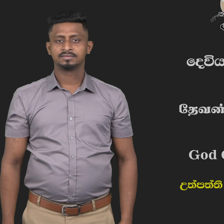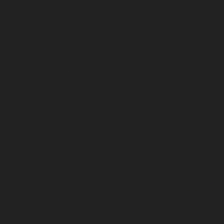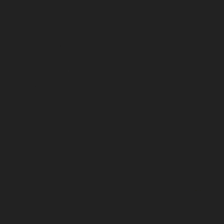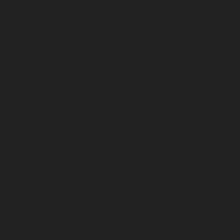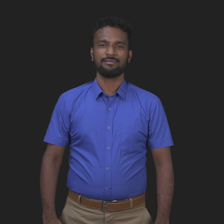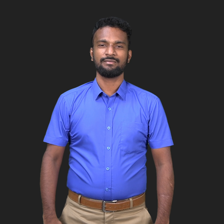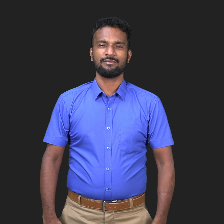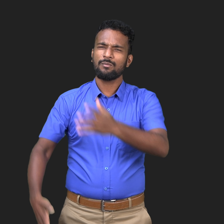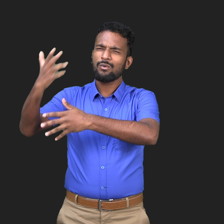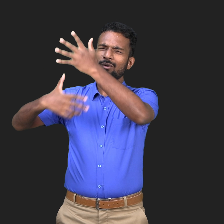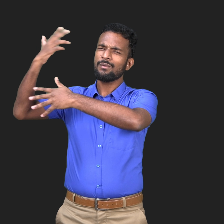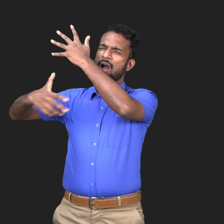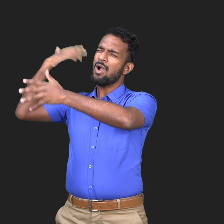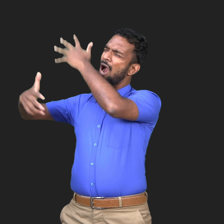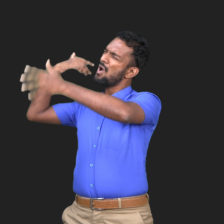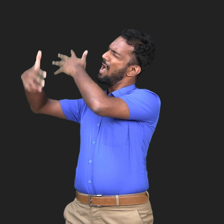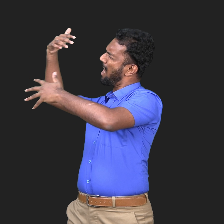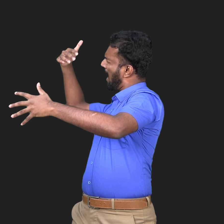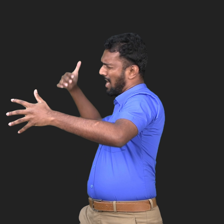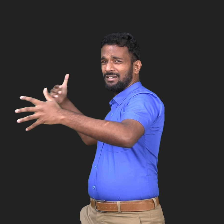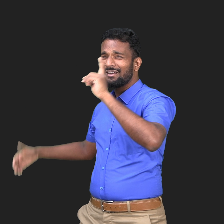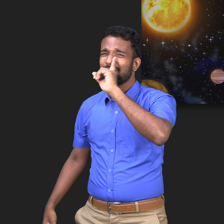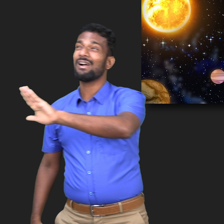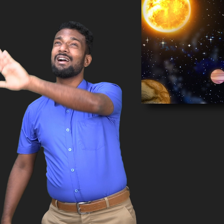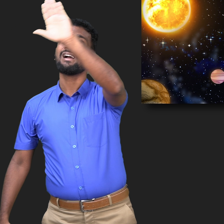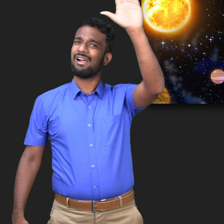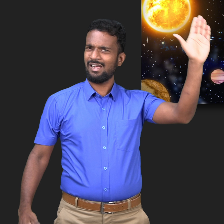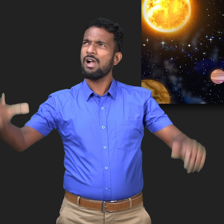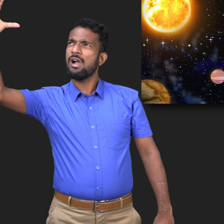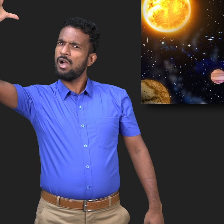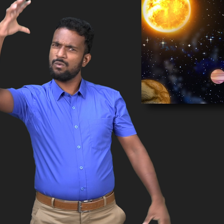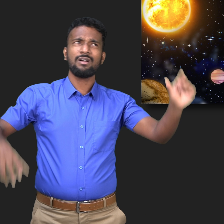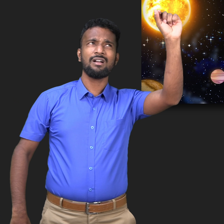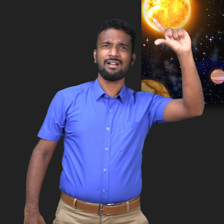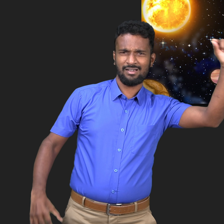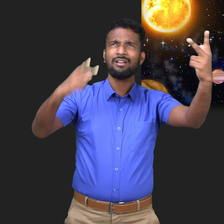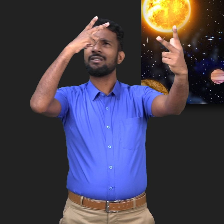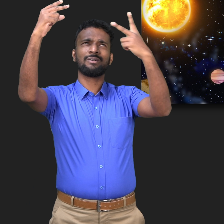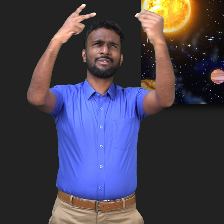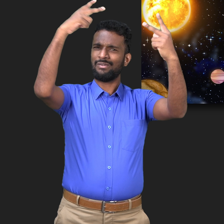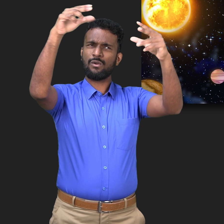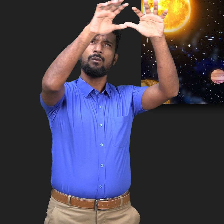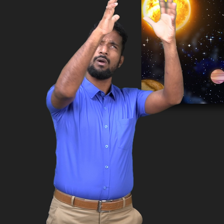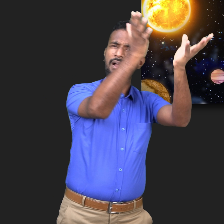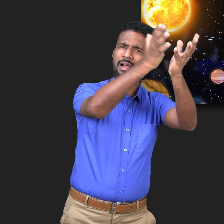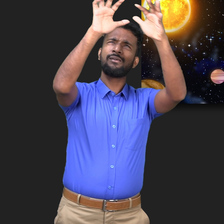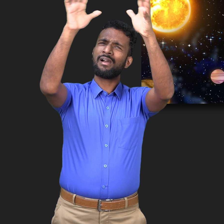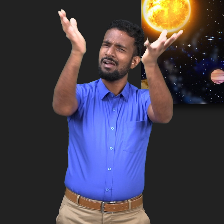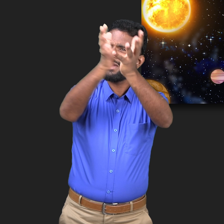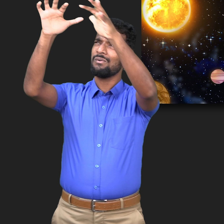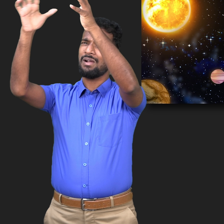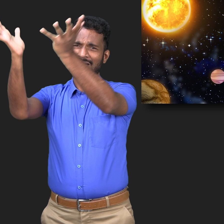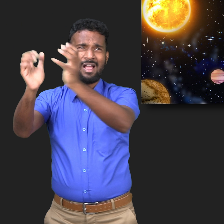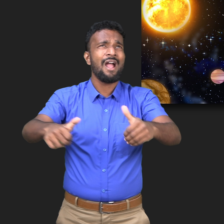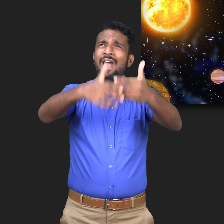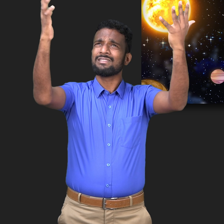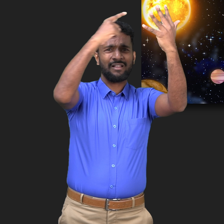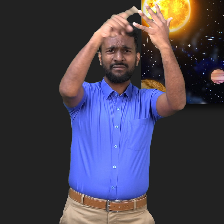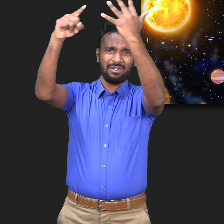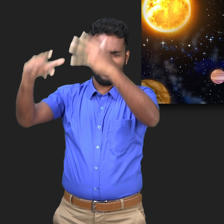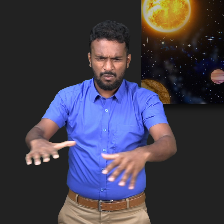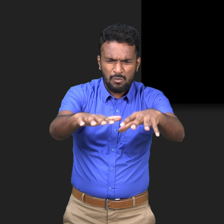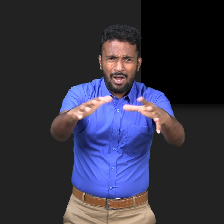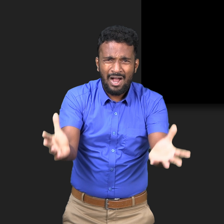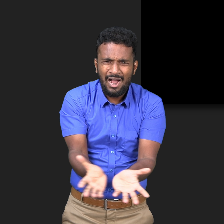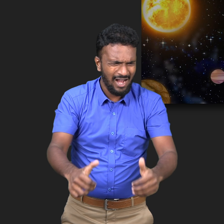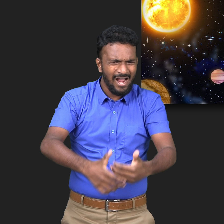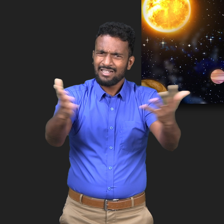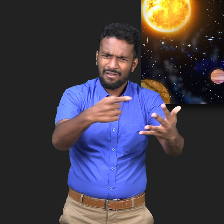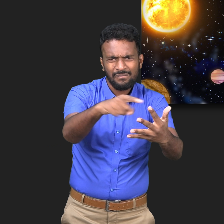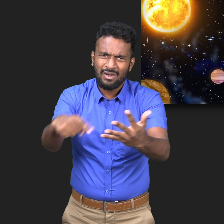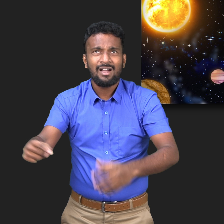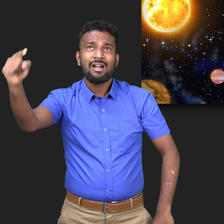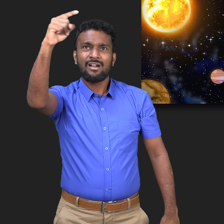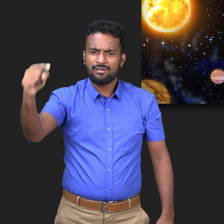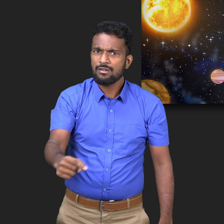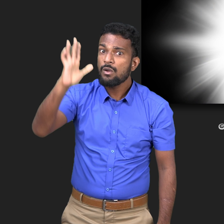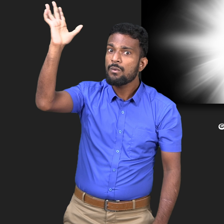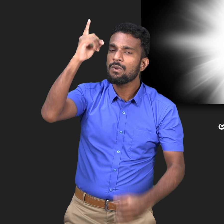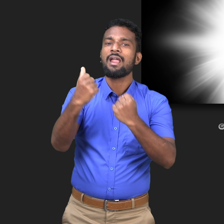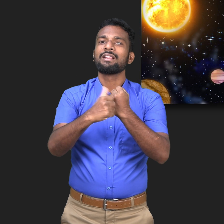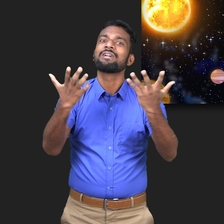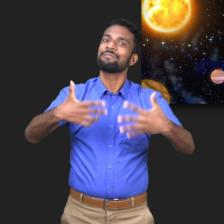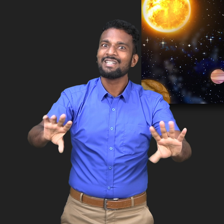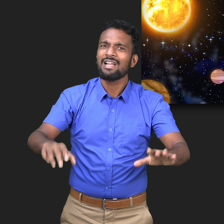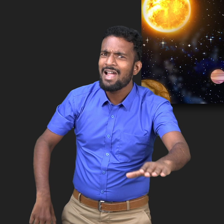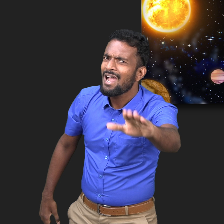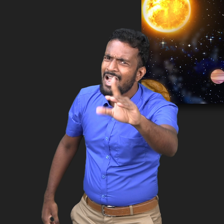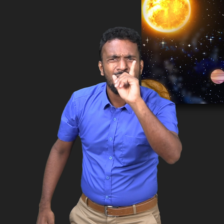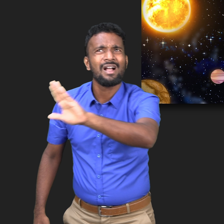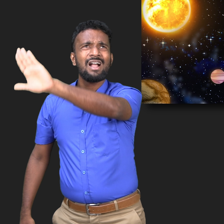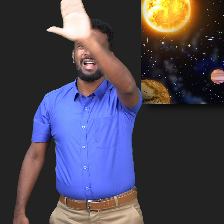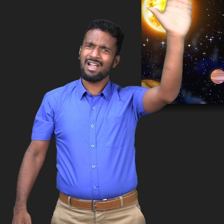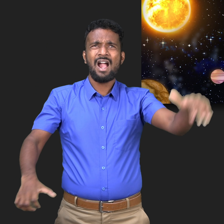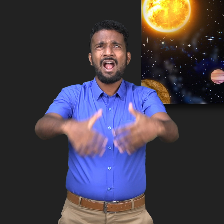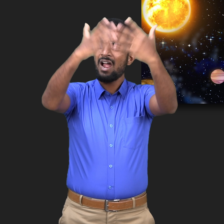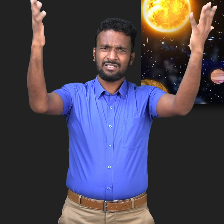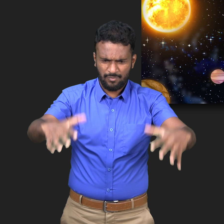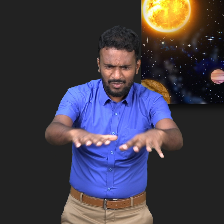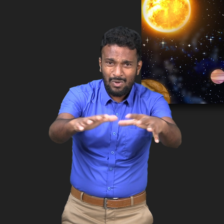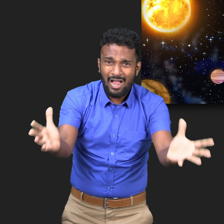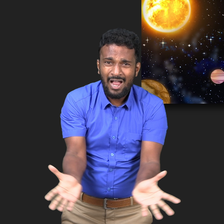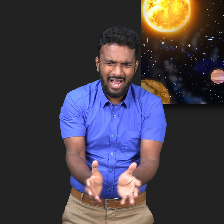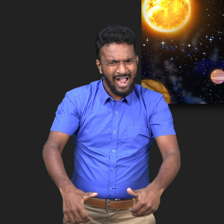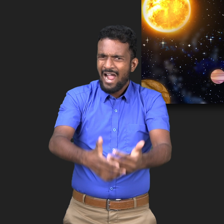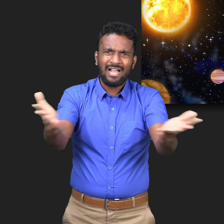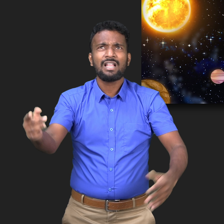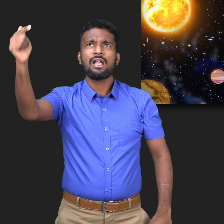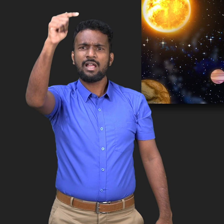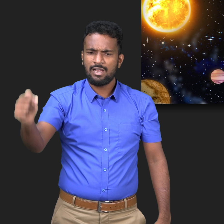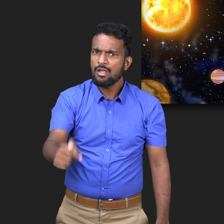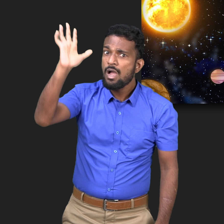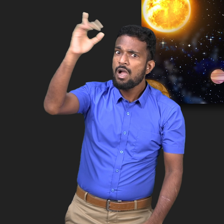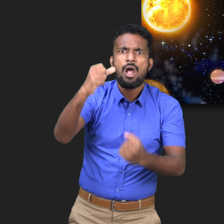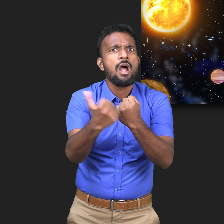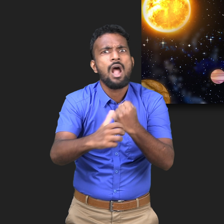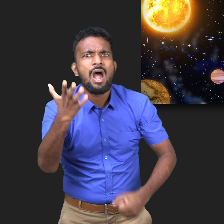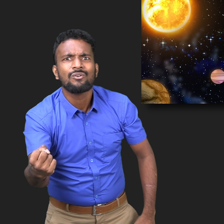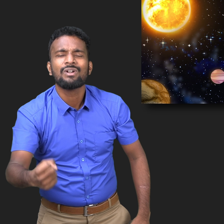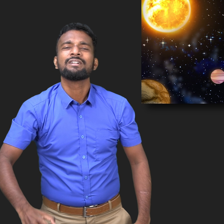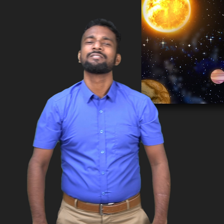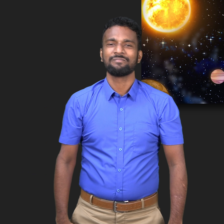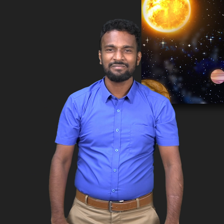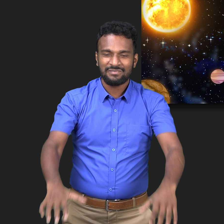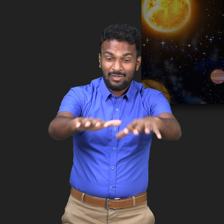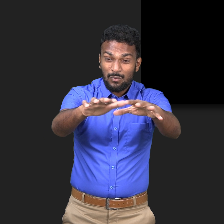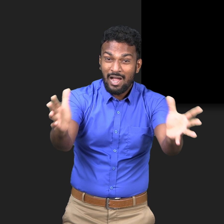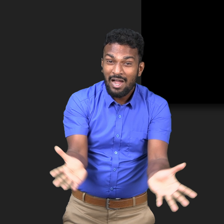In the beginning God created the heavens and the earth.